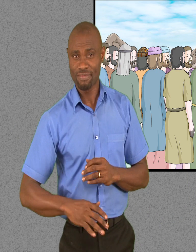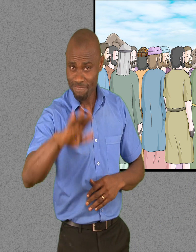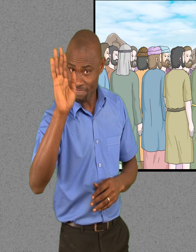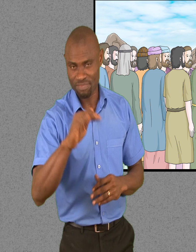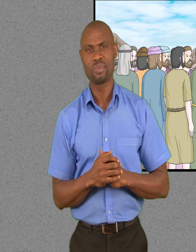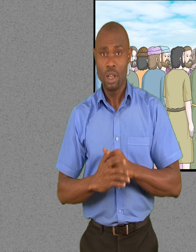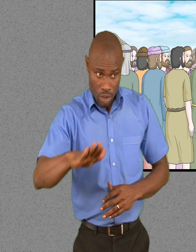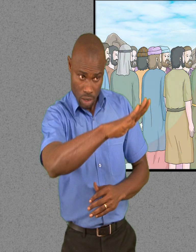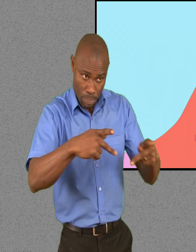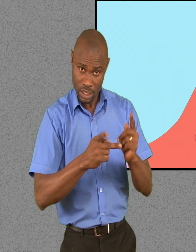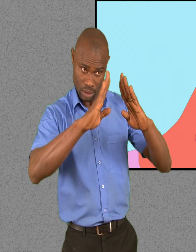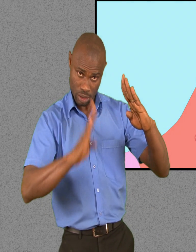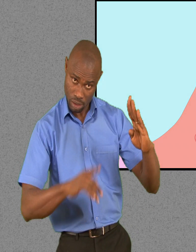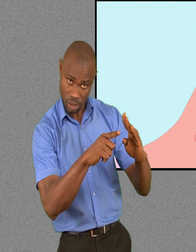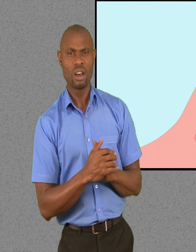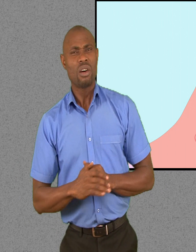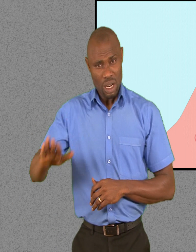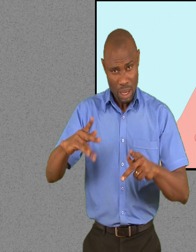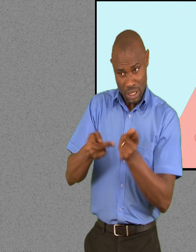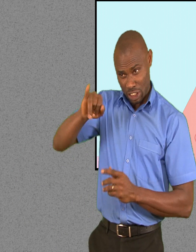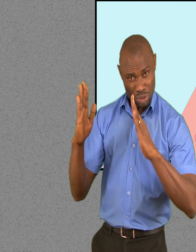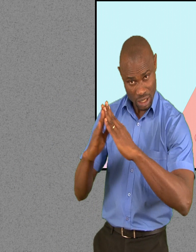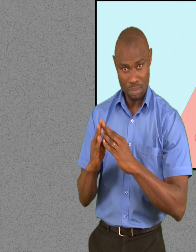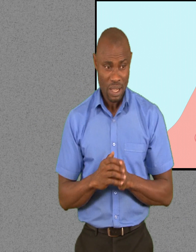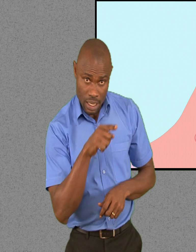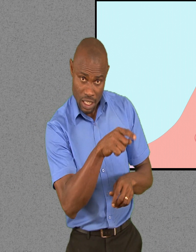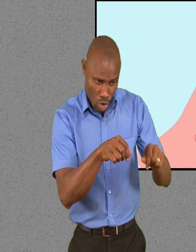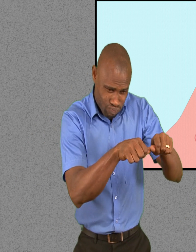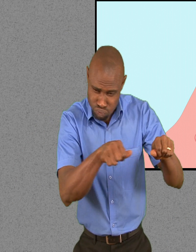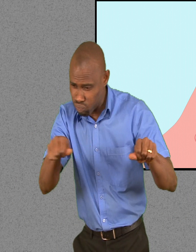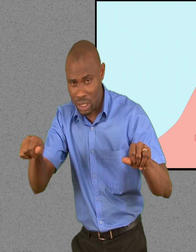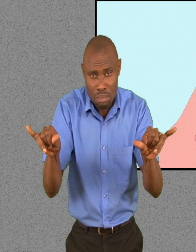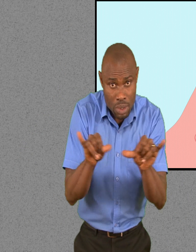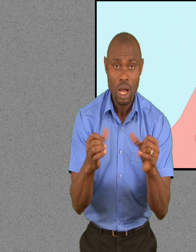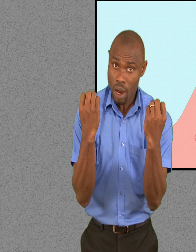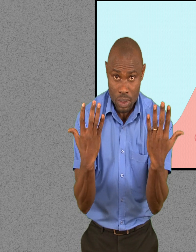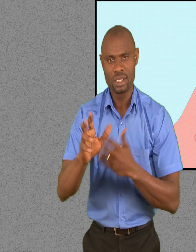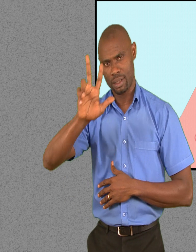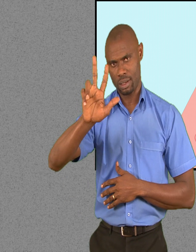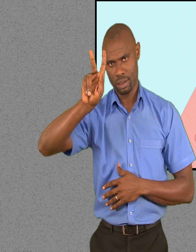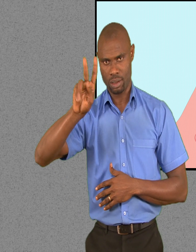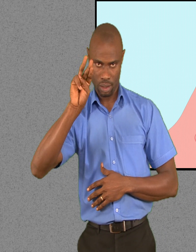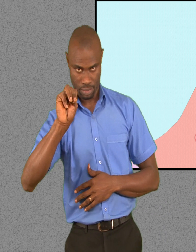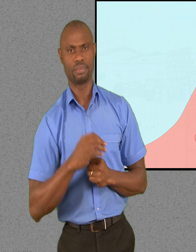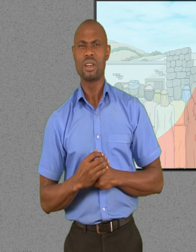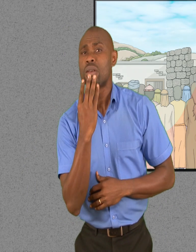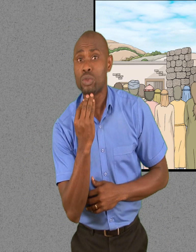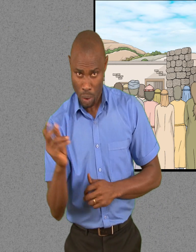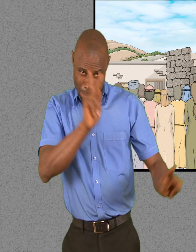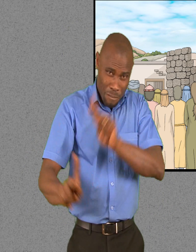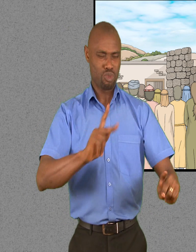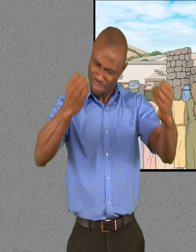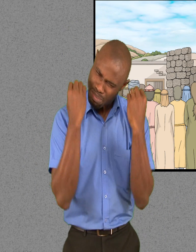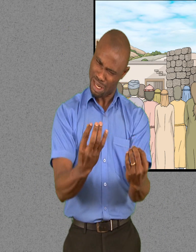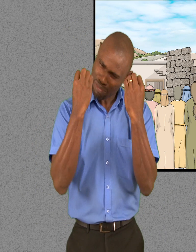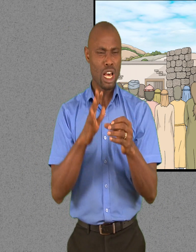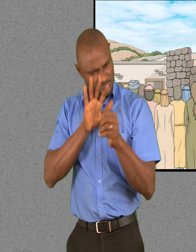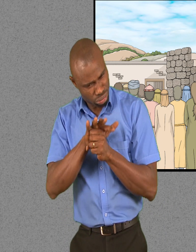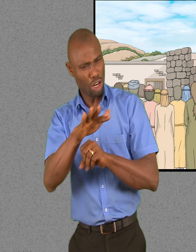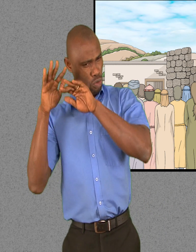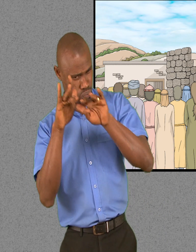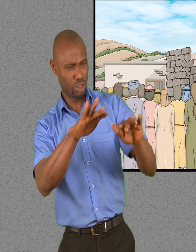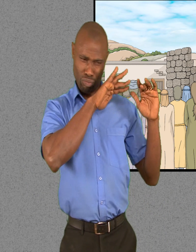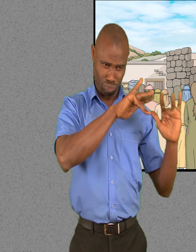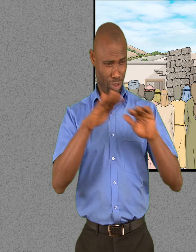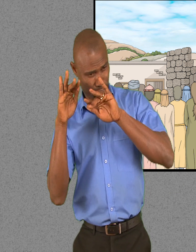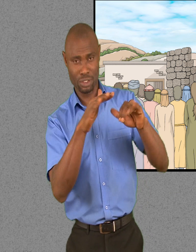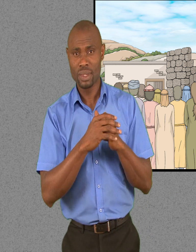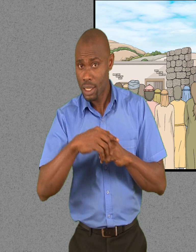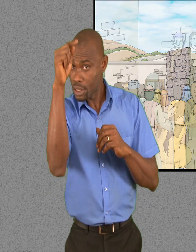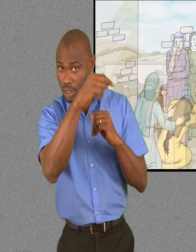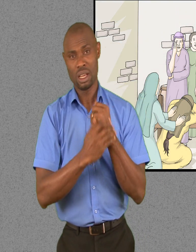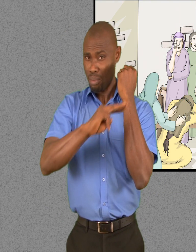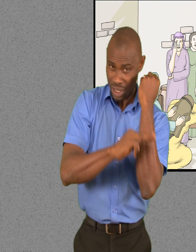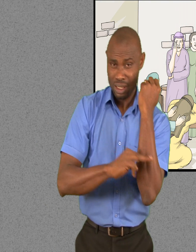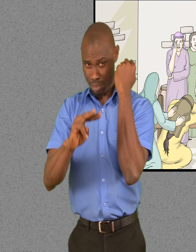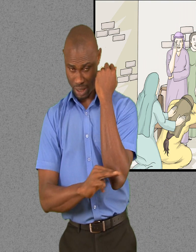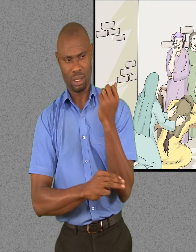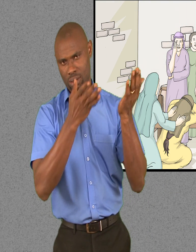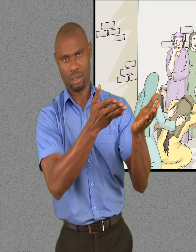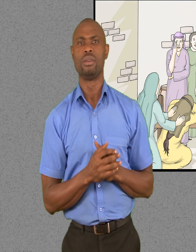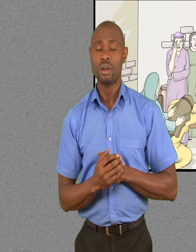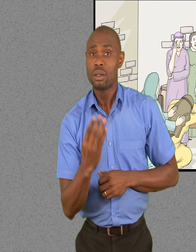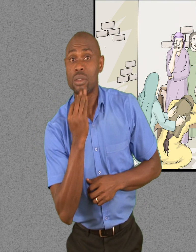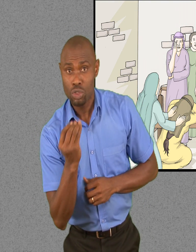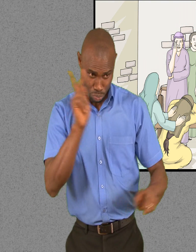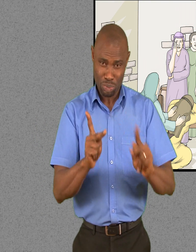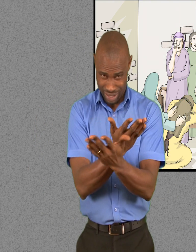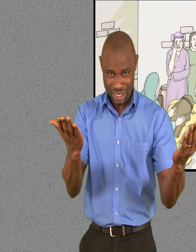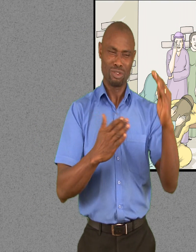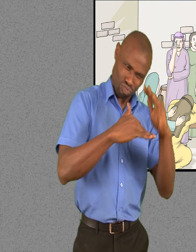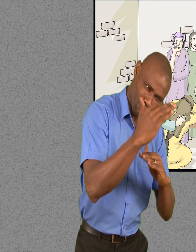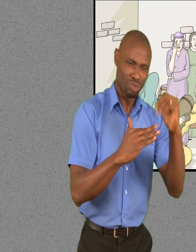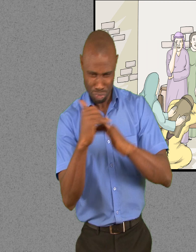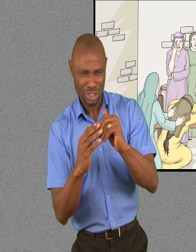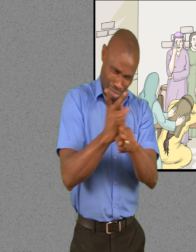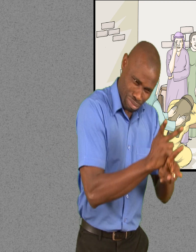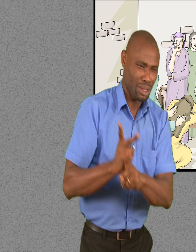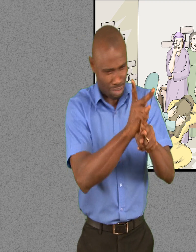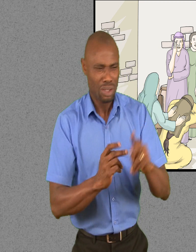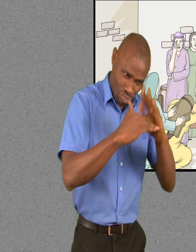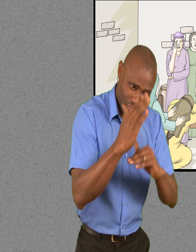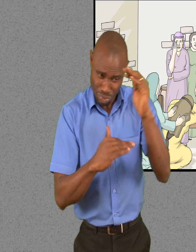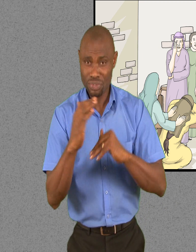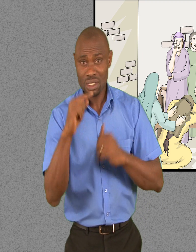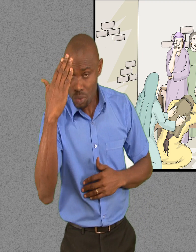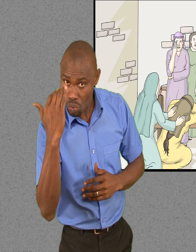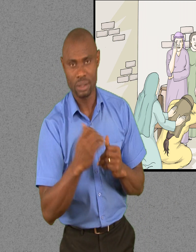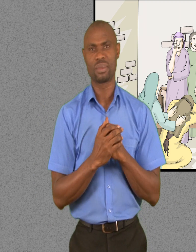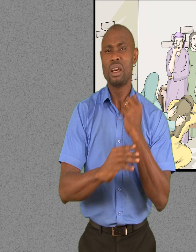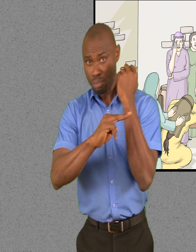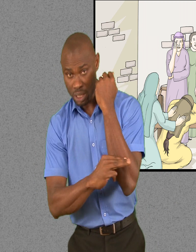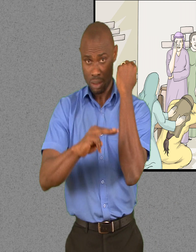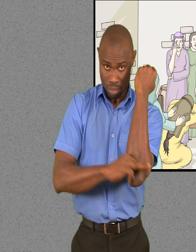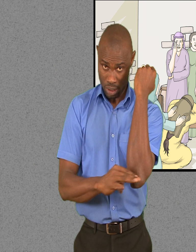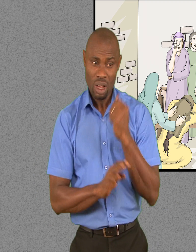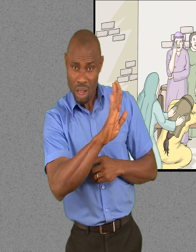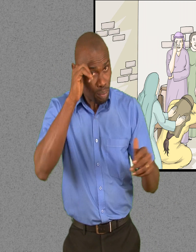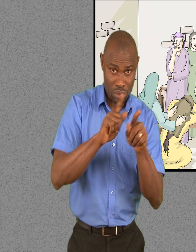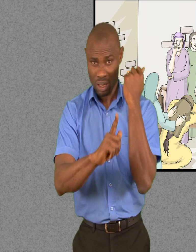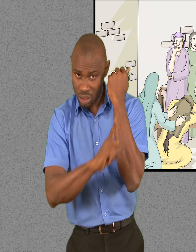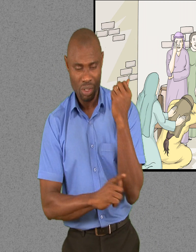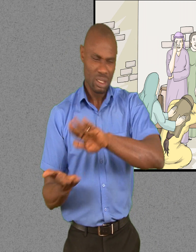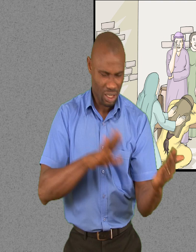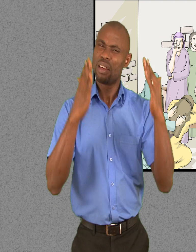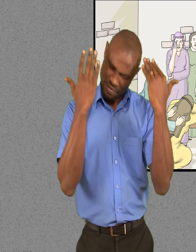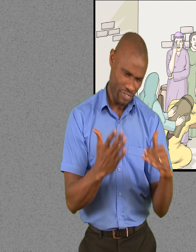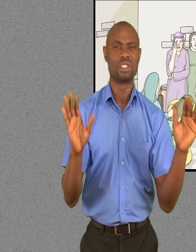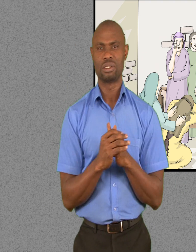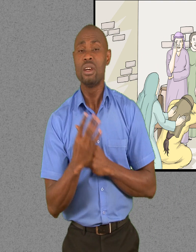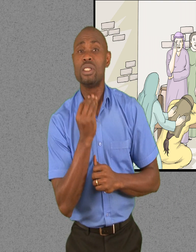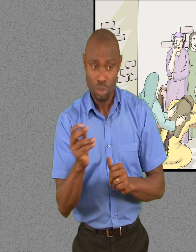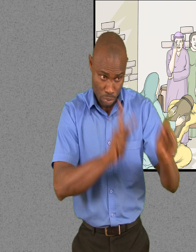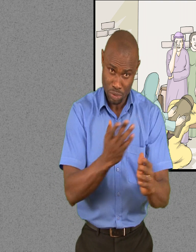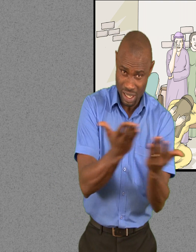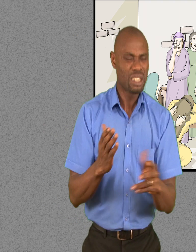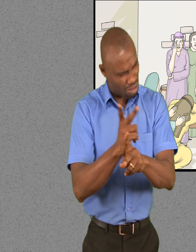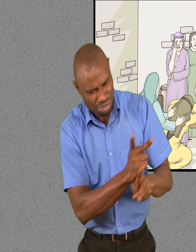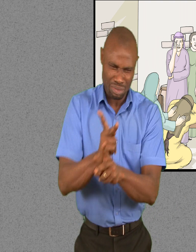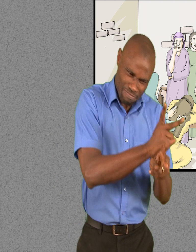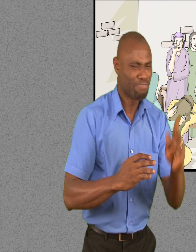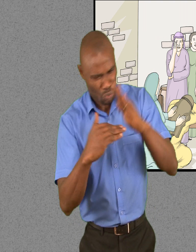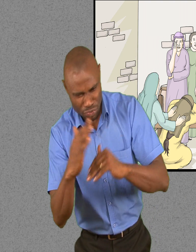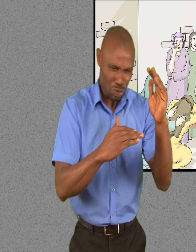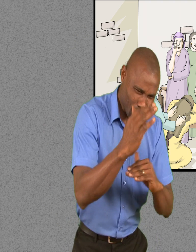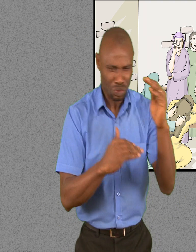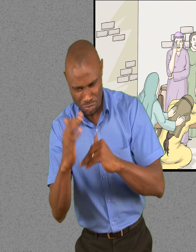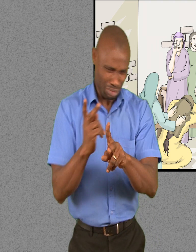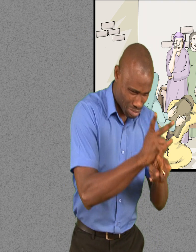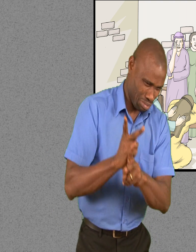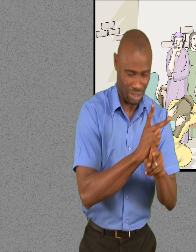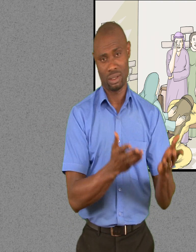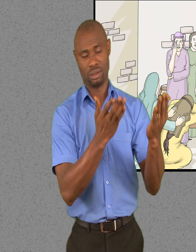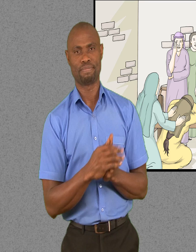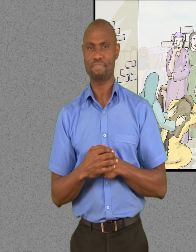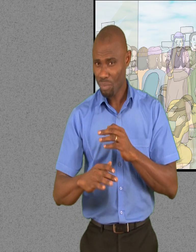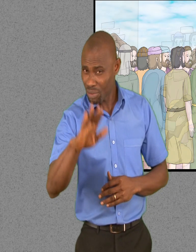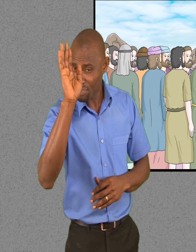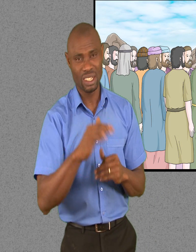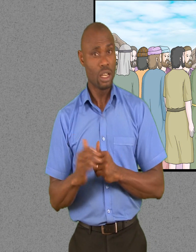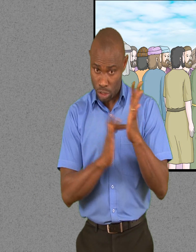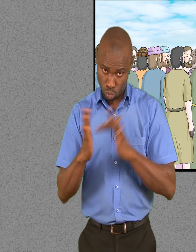Now Bethany was near Jerusalem, a little less than two miles away, and many of the Jews had come to Martha and Mary to console them in the loss of their brother.